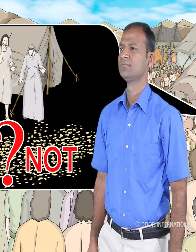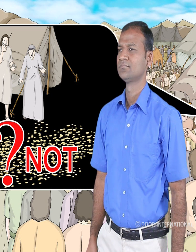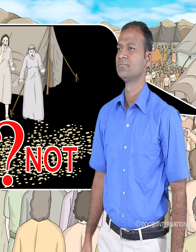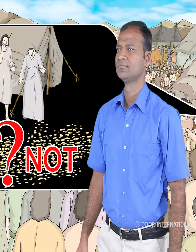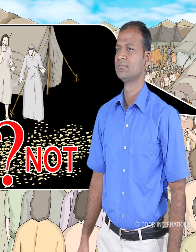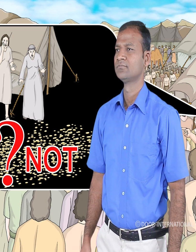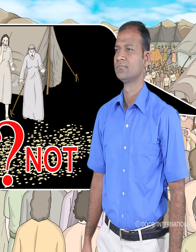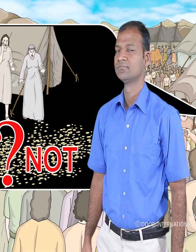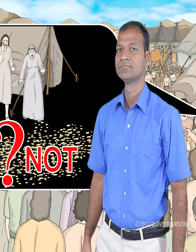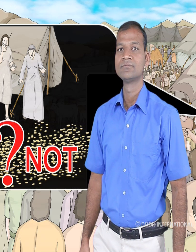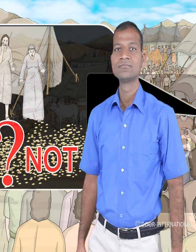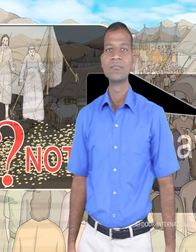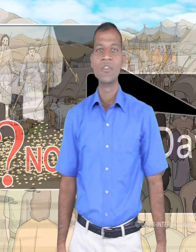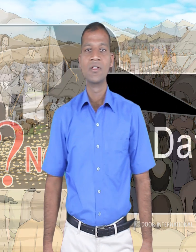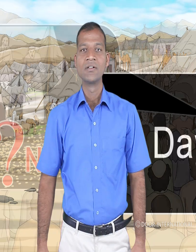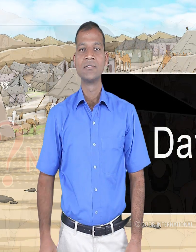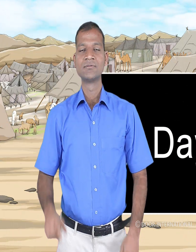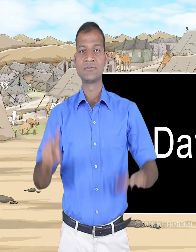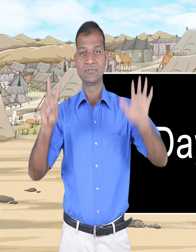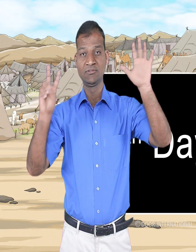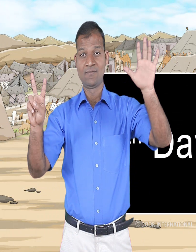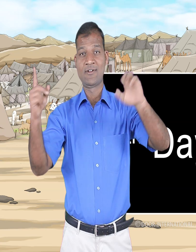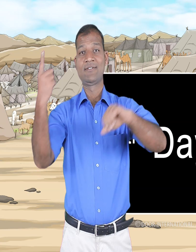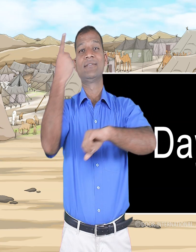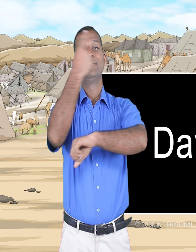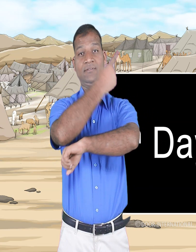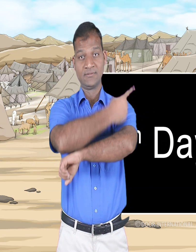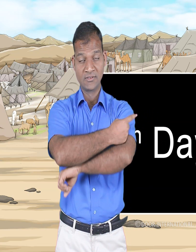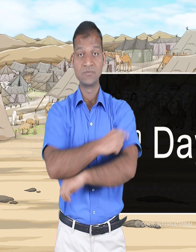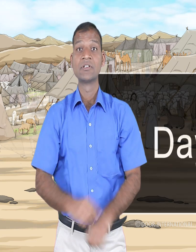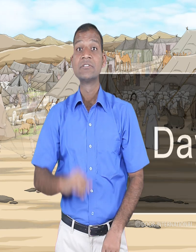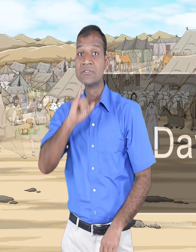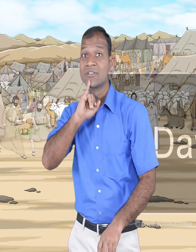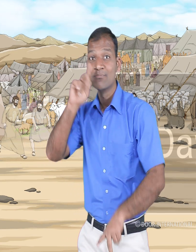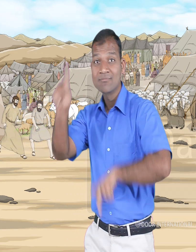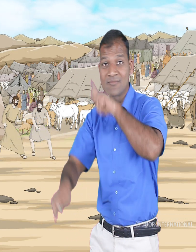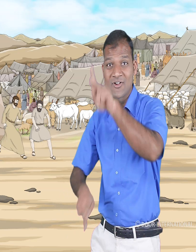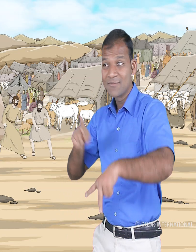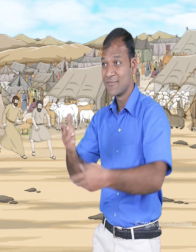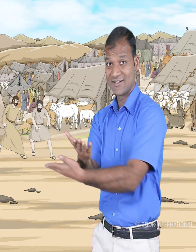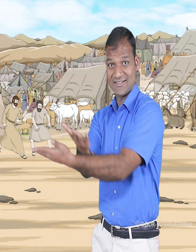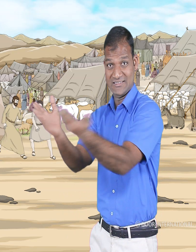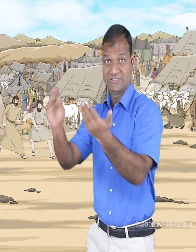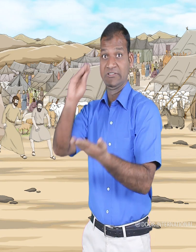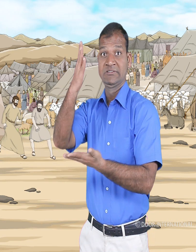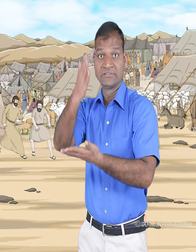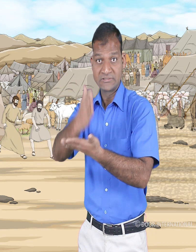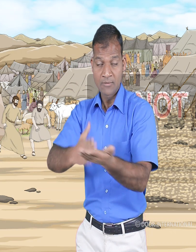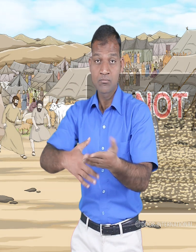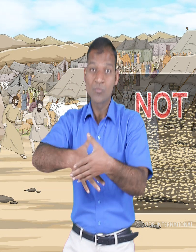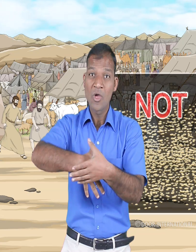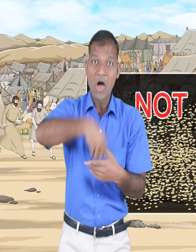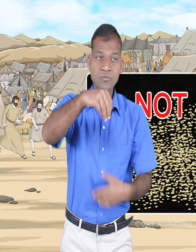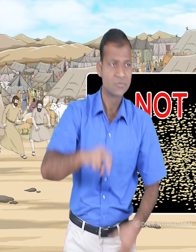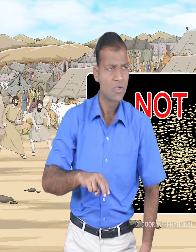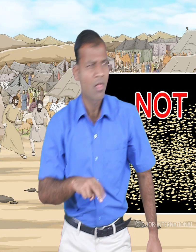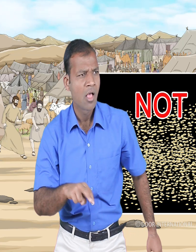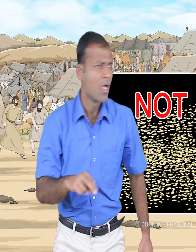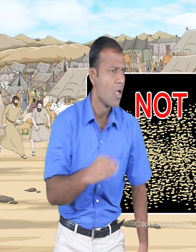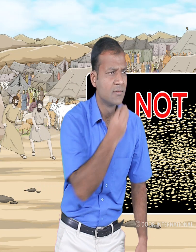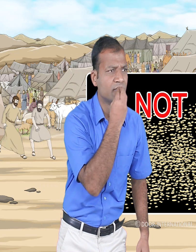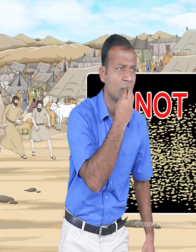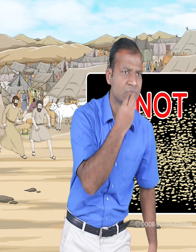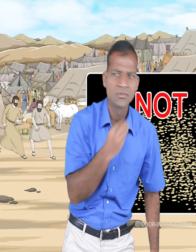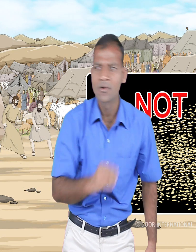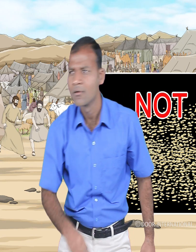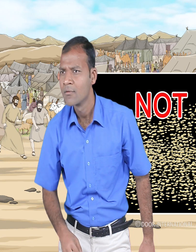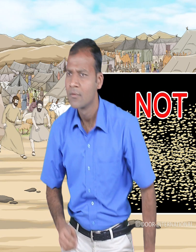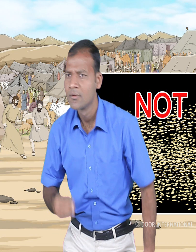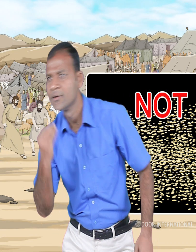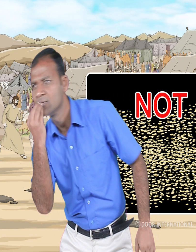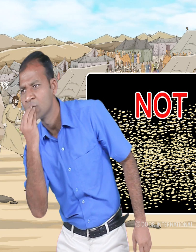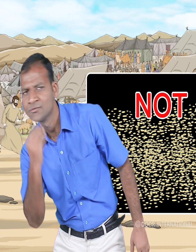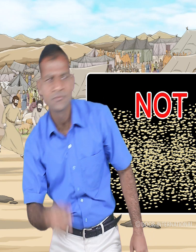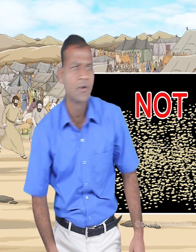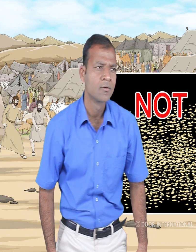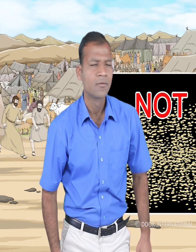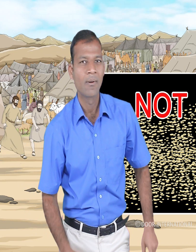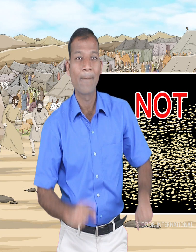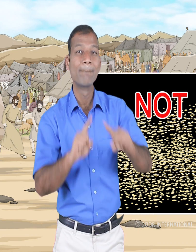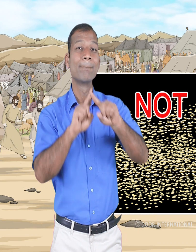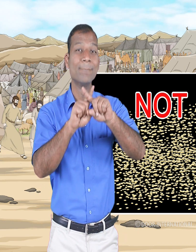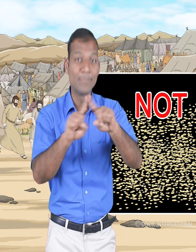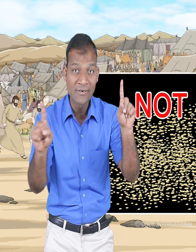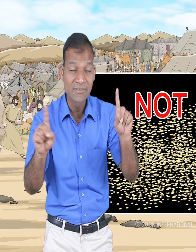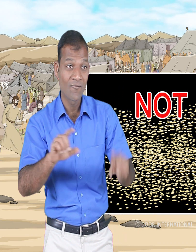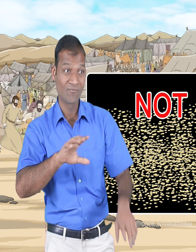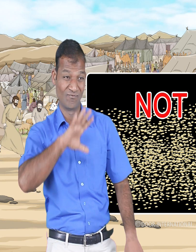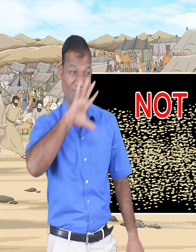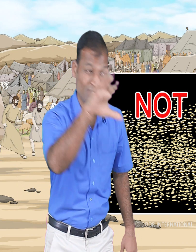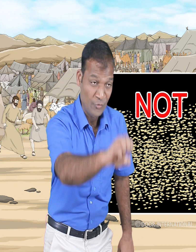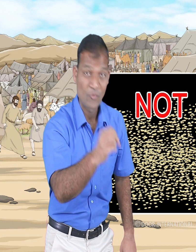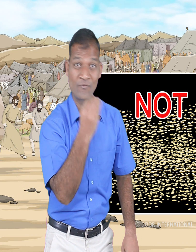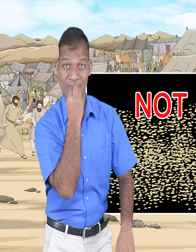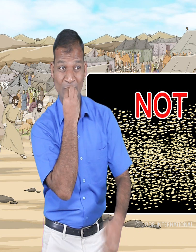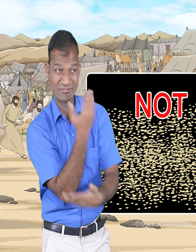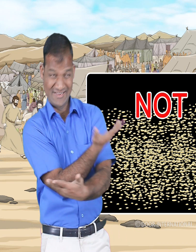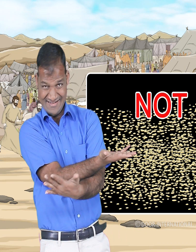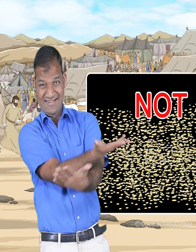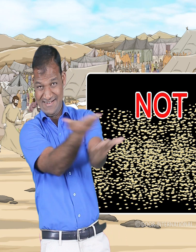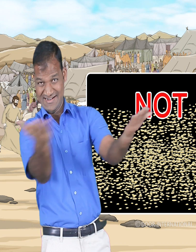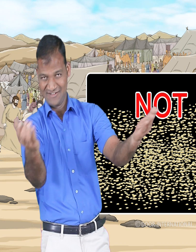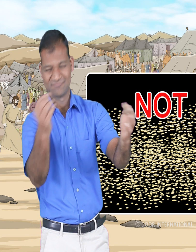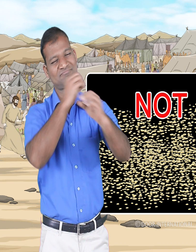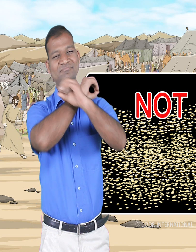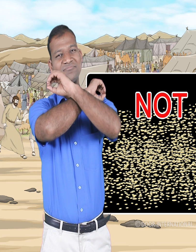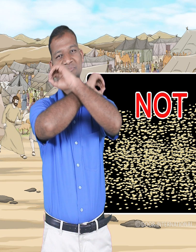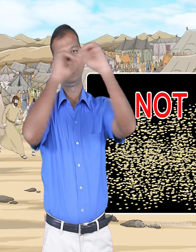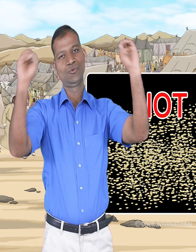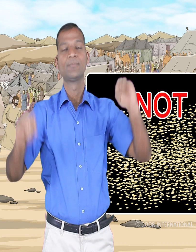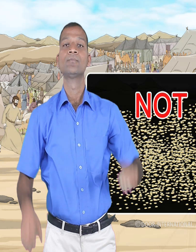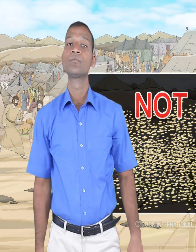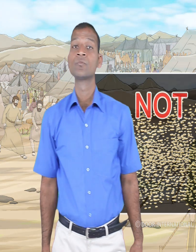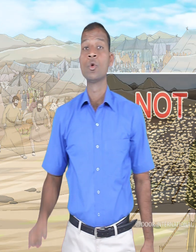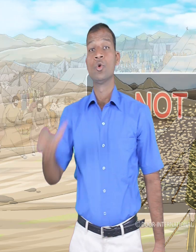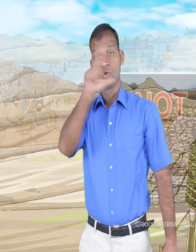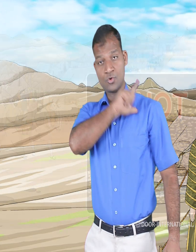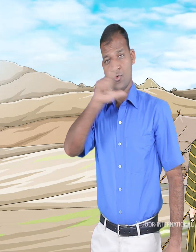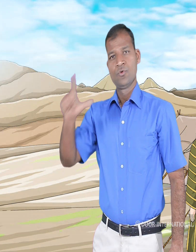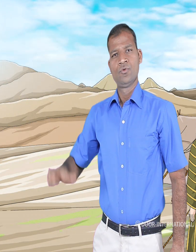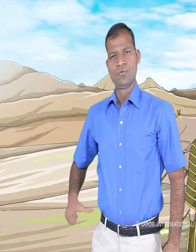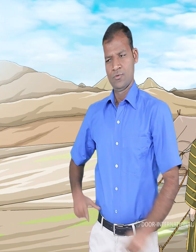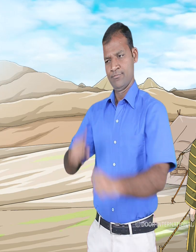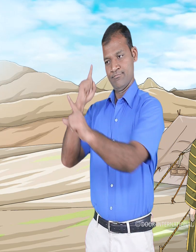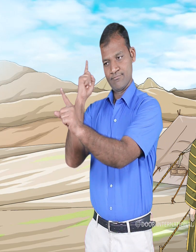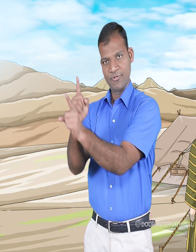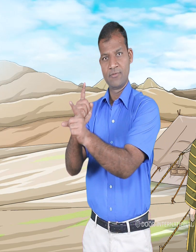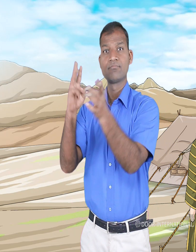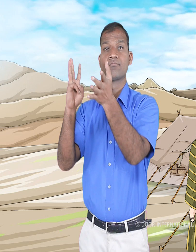Yet on the seventh day some of the people went out to gather, but they did not find anything.